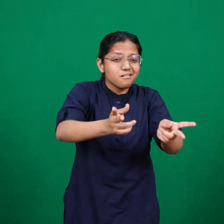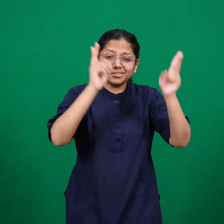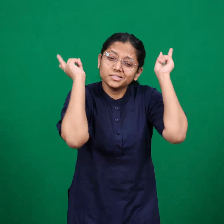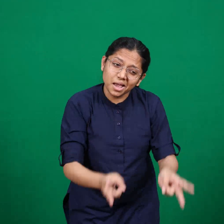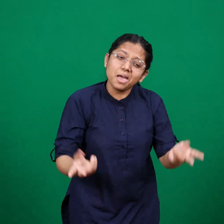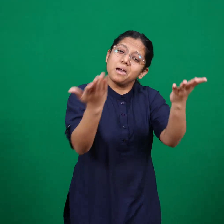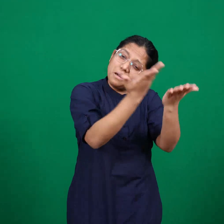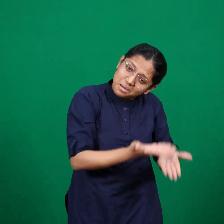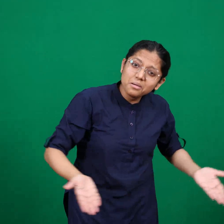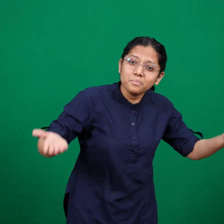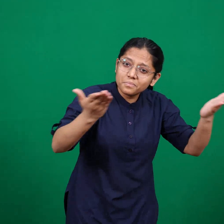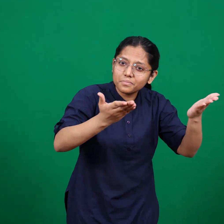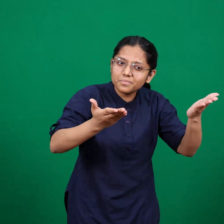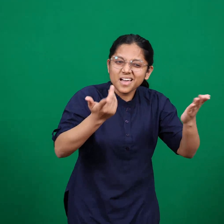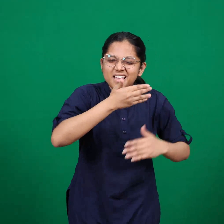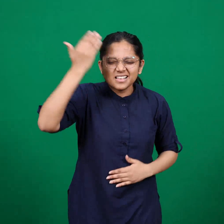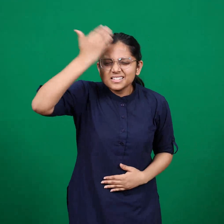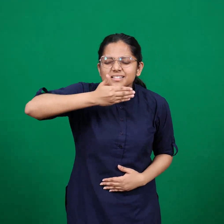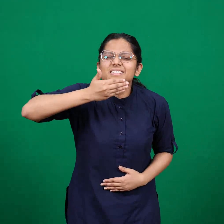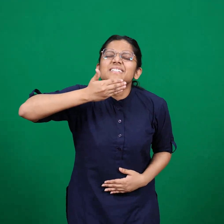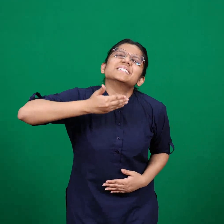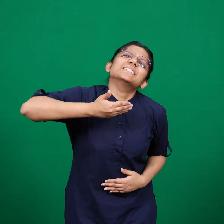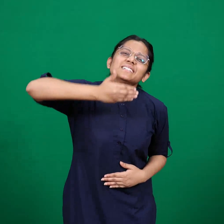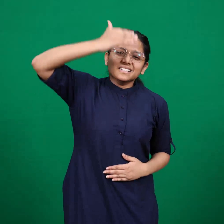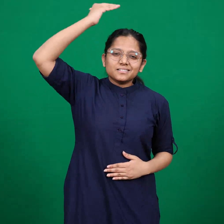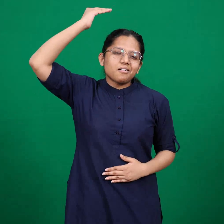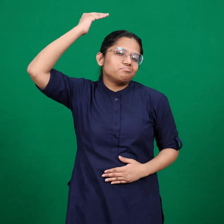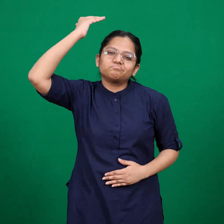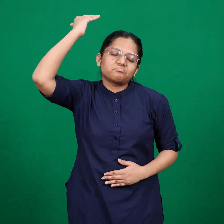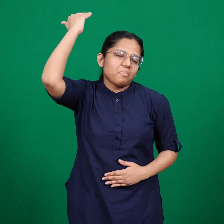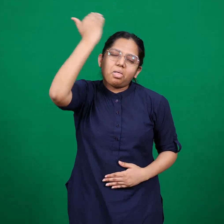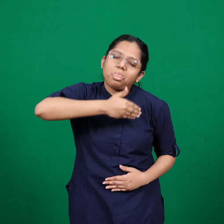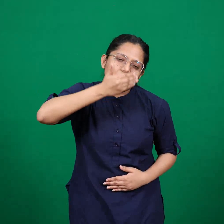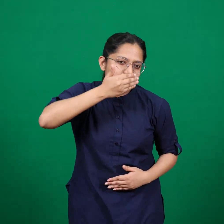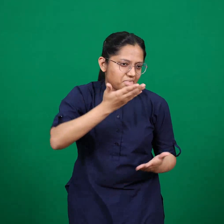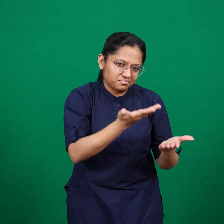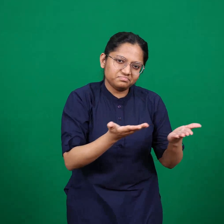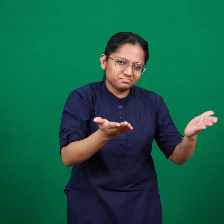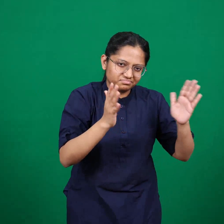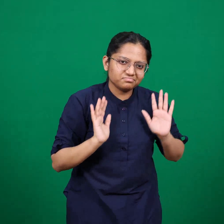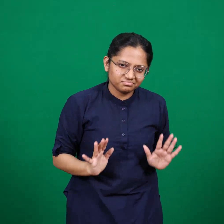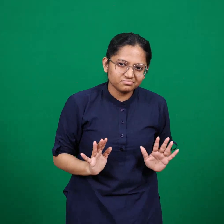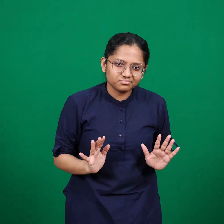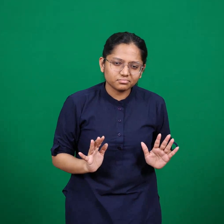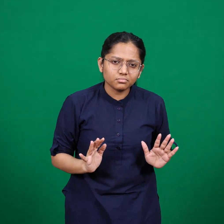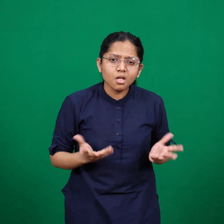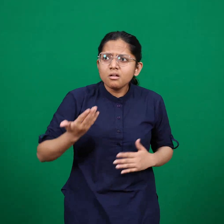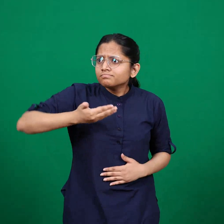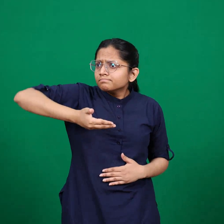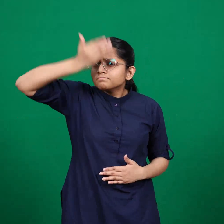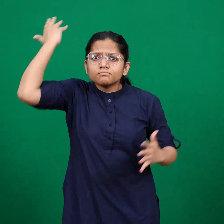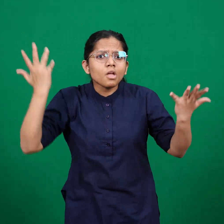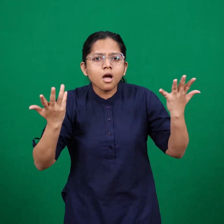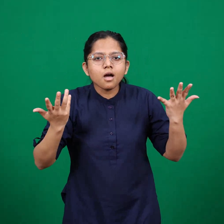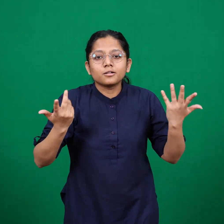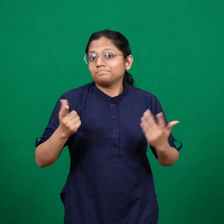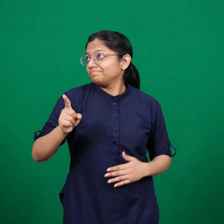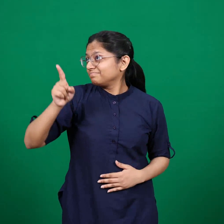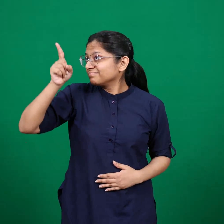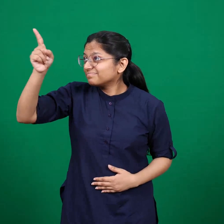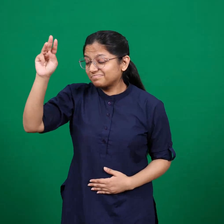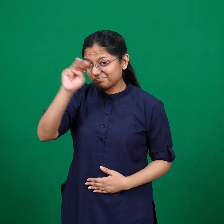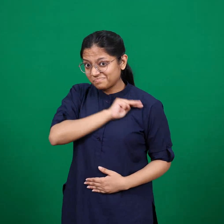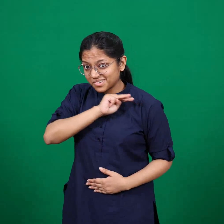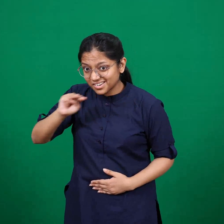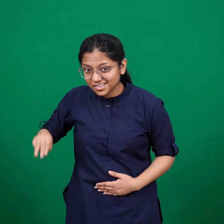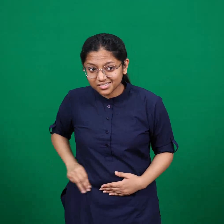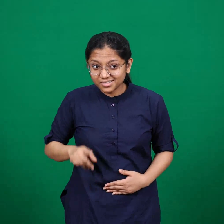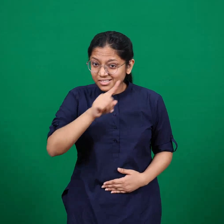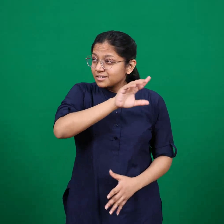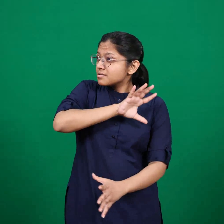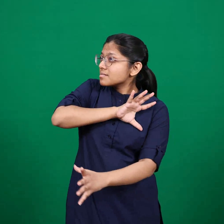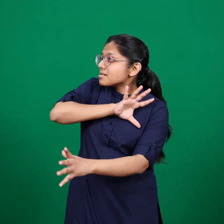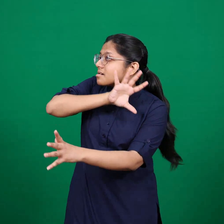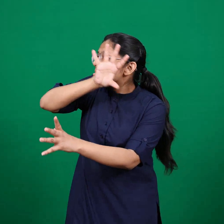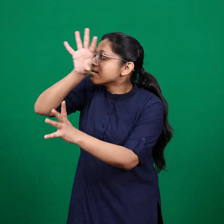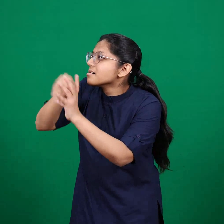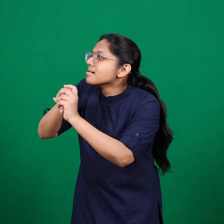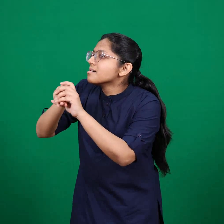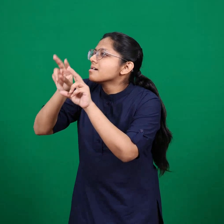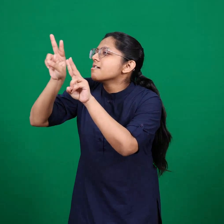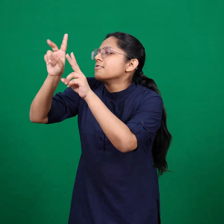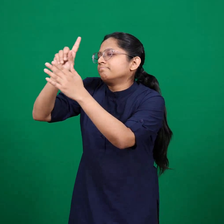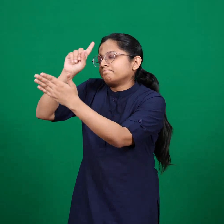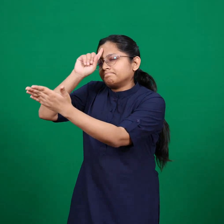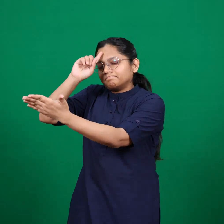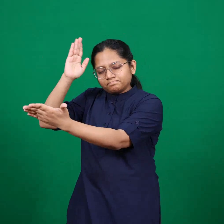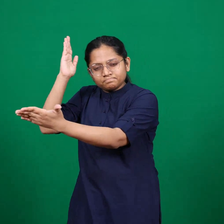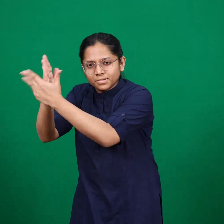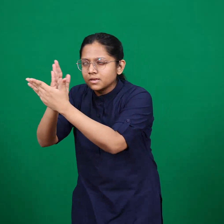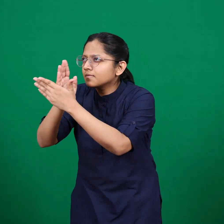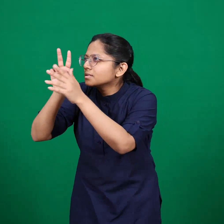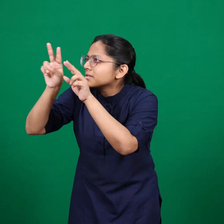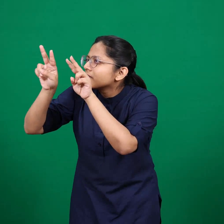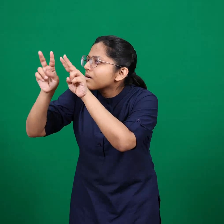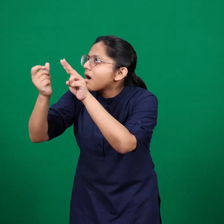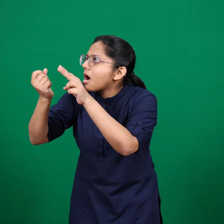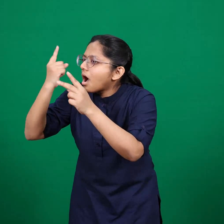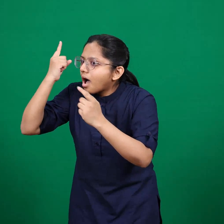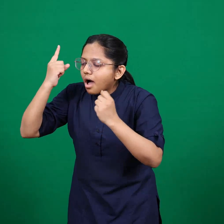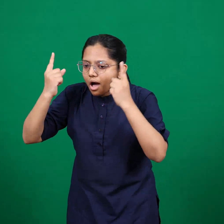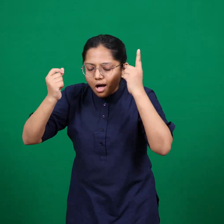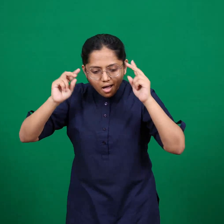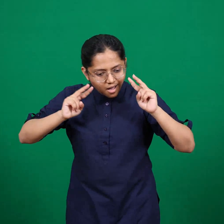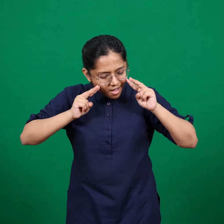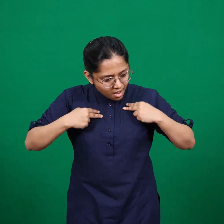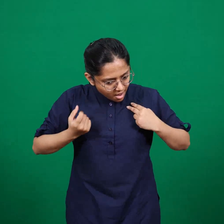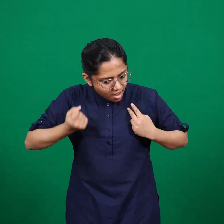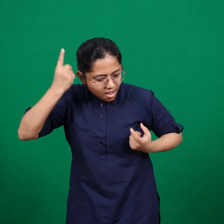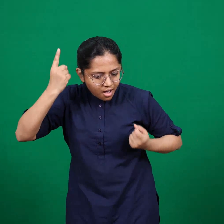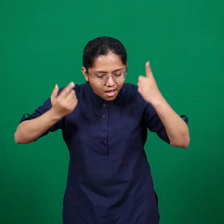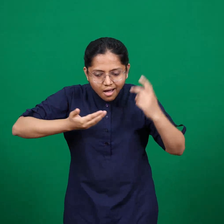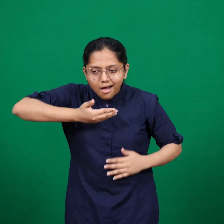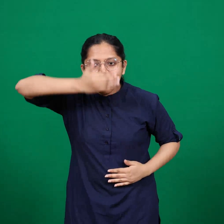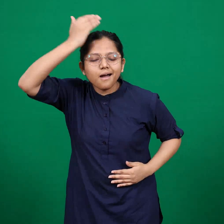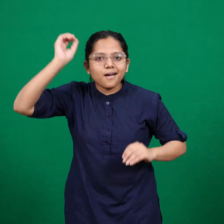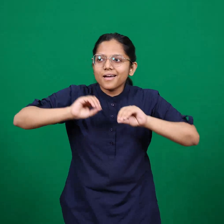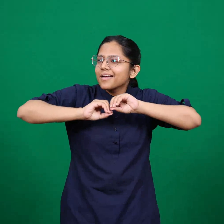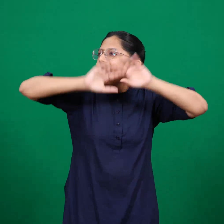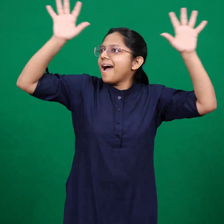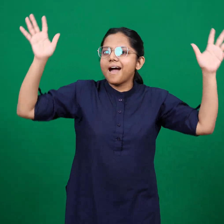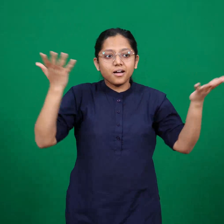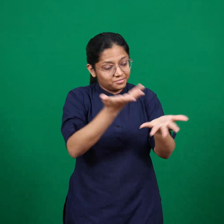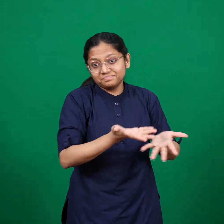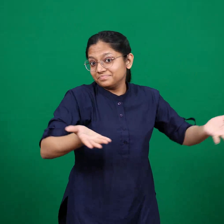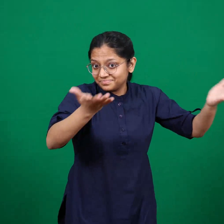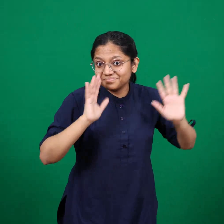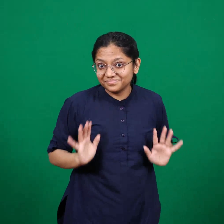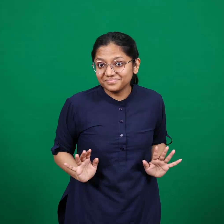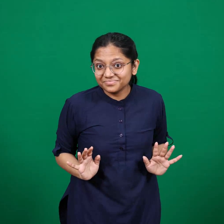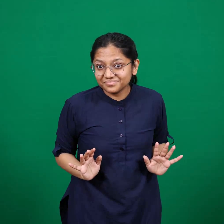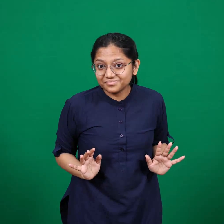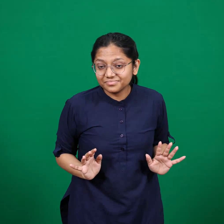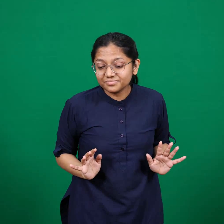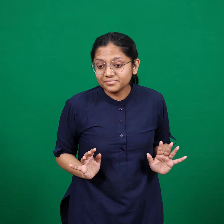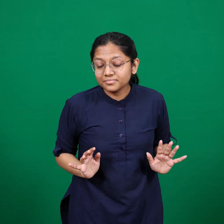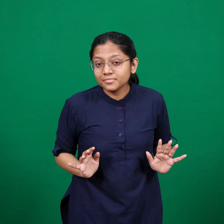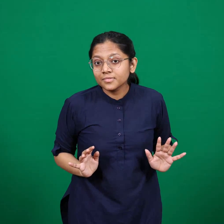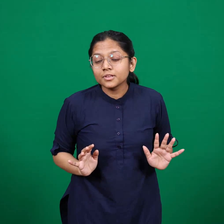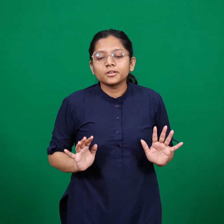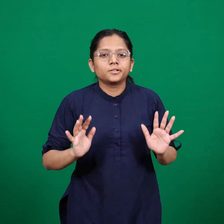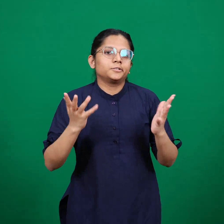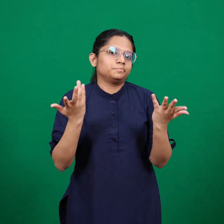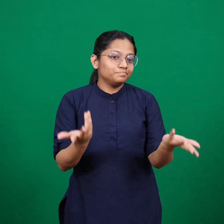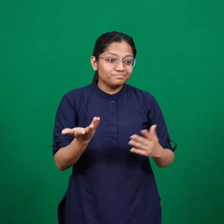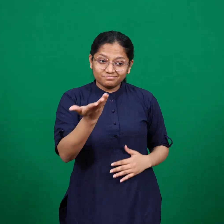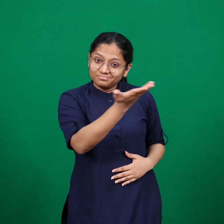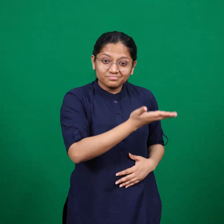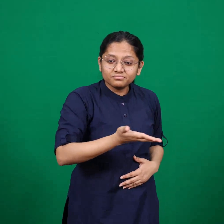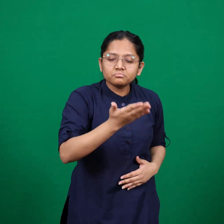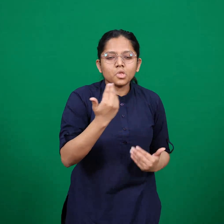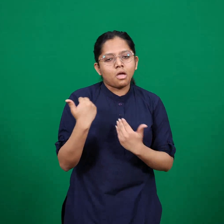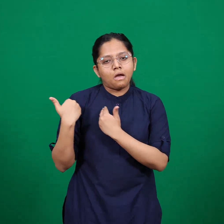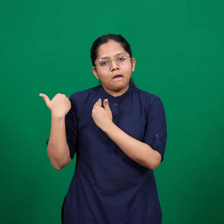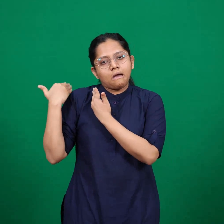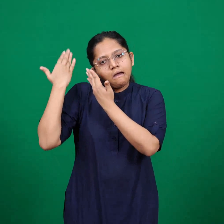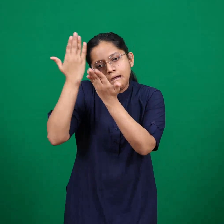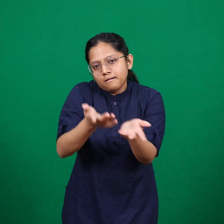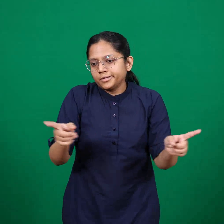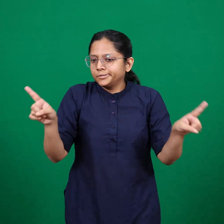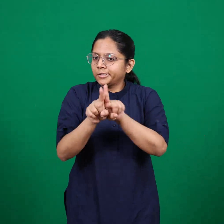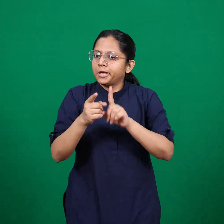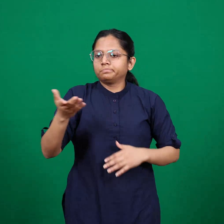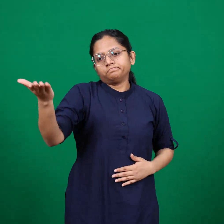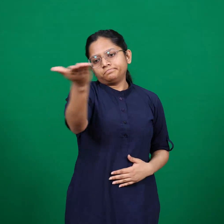It has not been lifted, because only in Christ can it be removed.